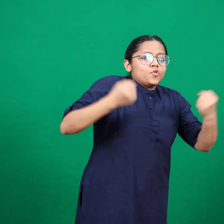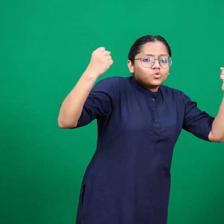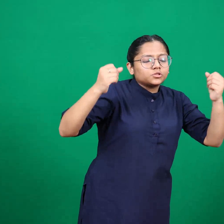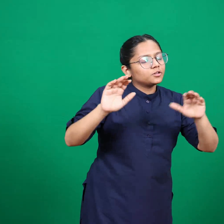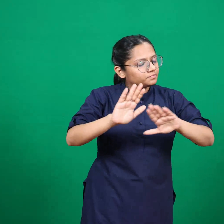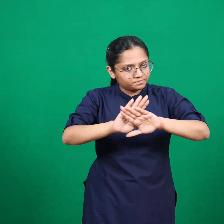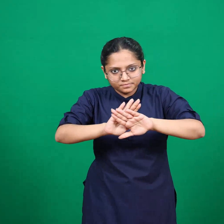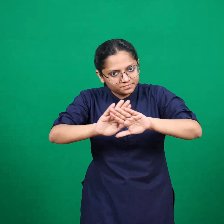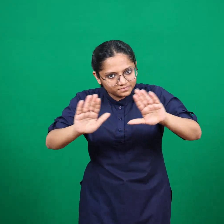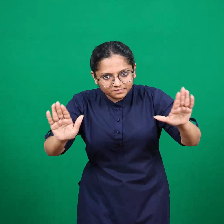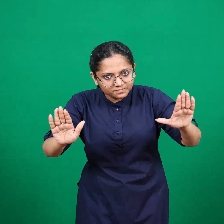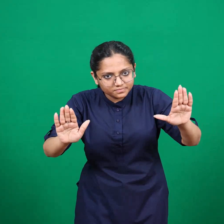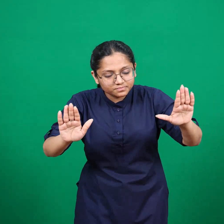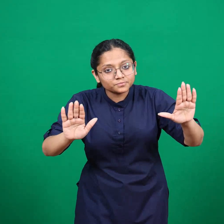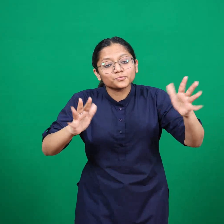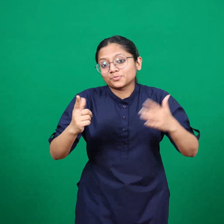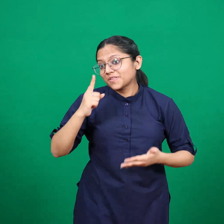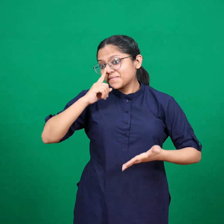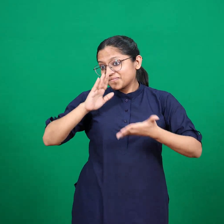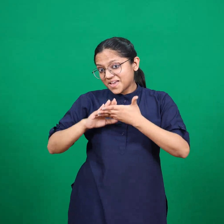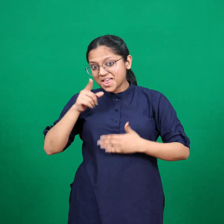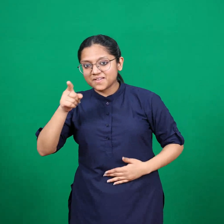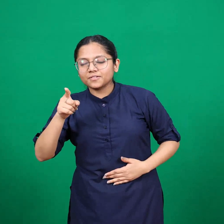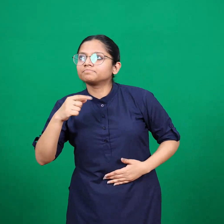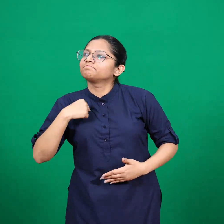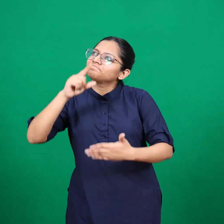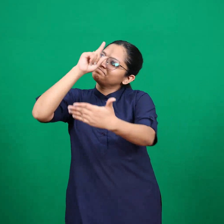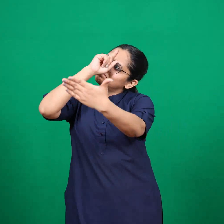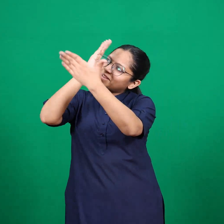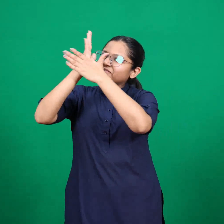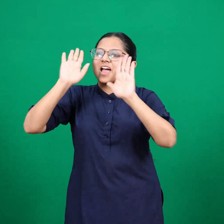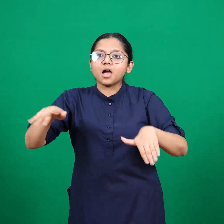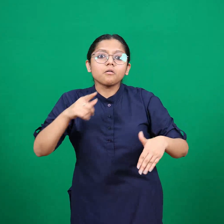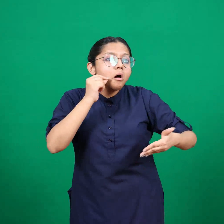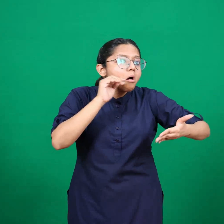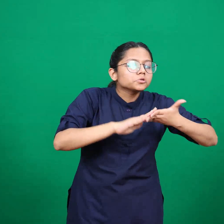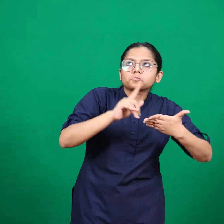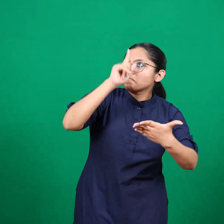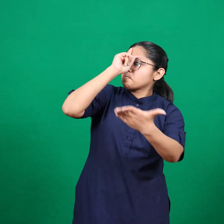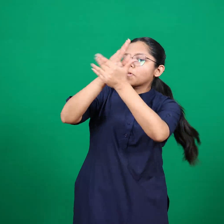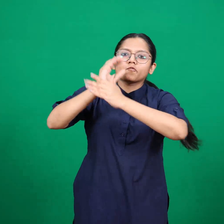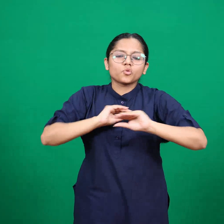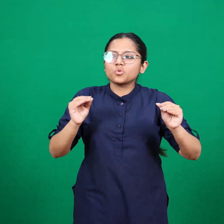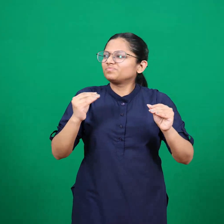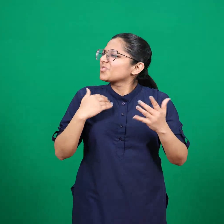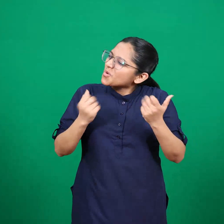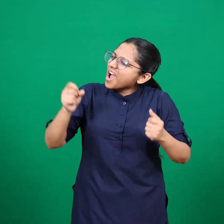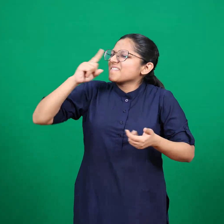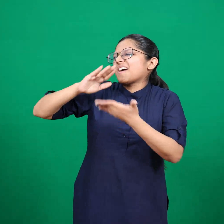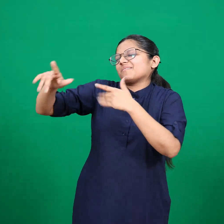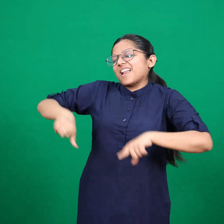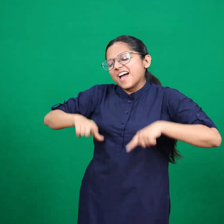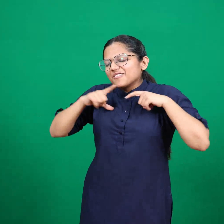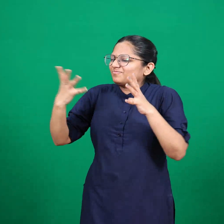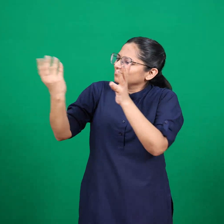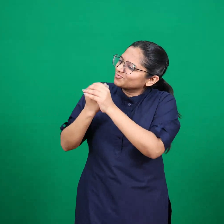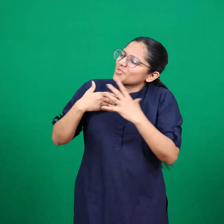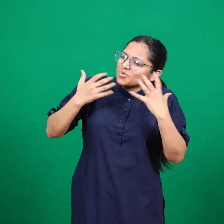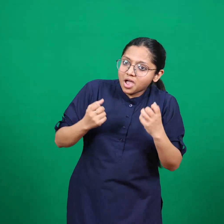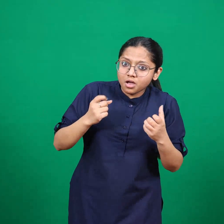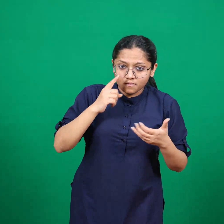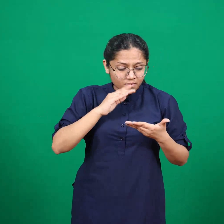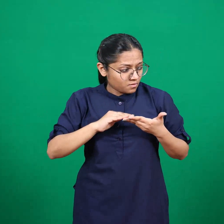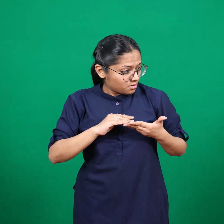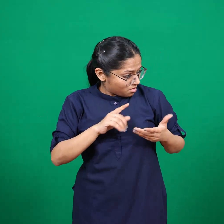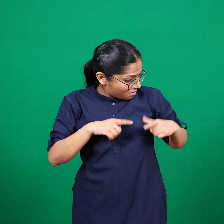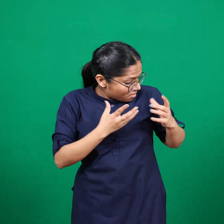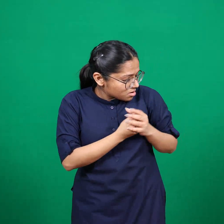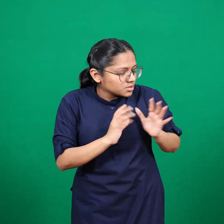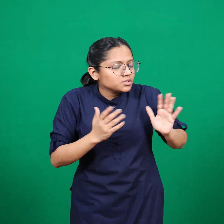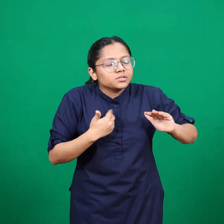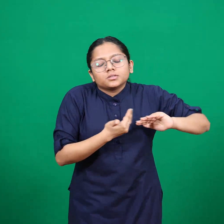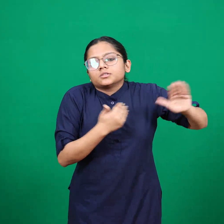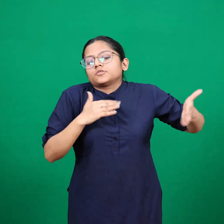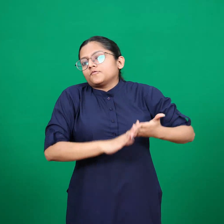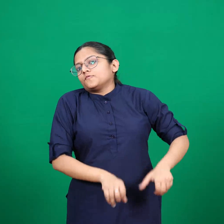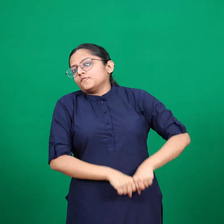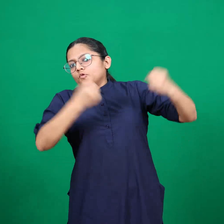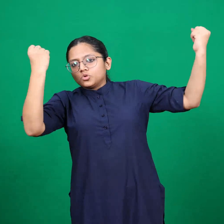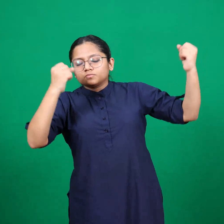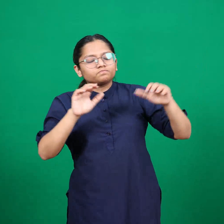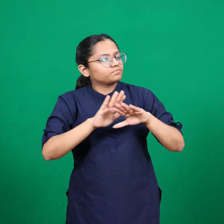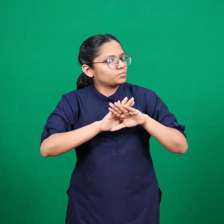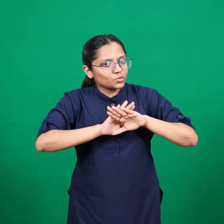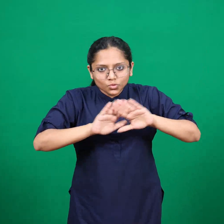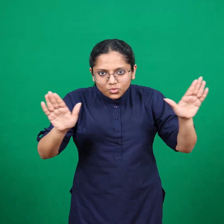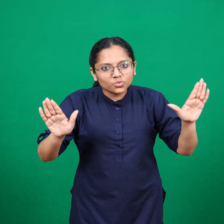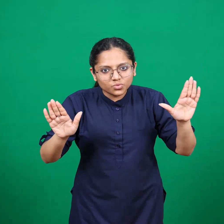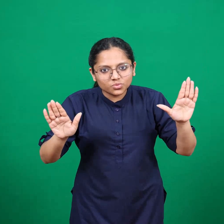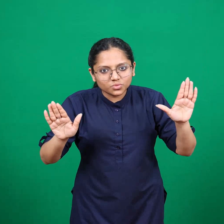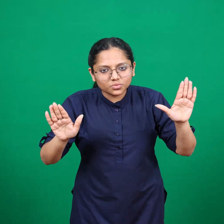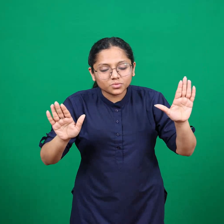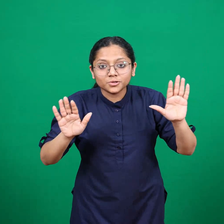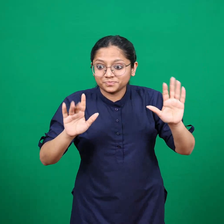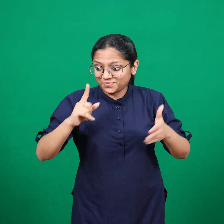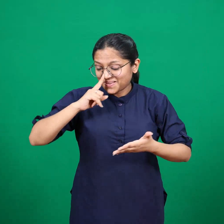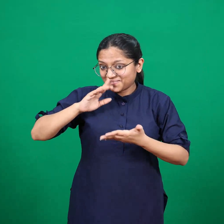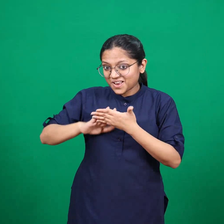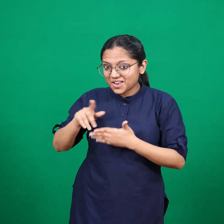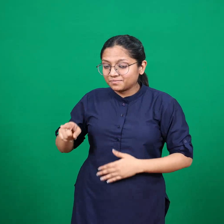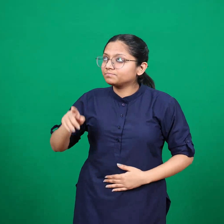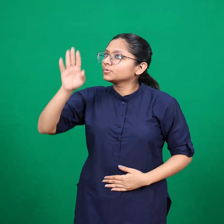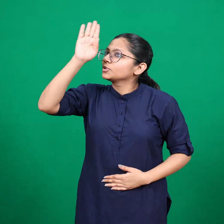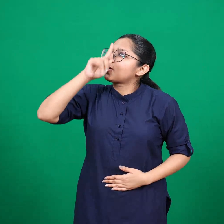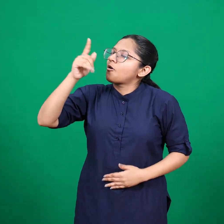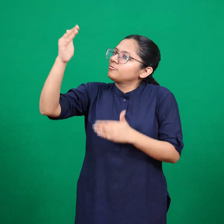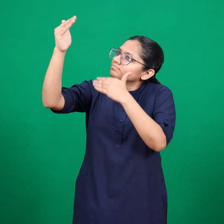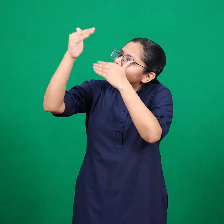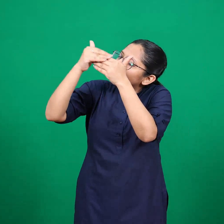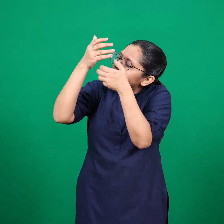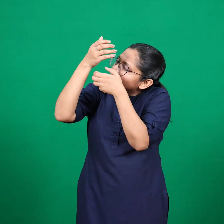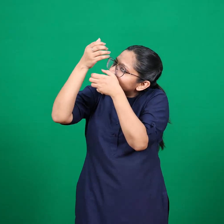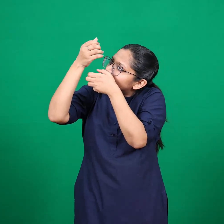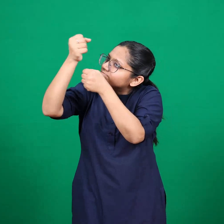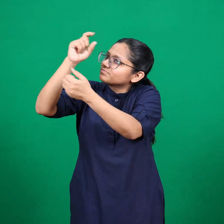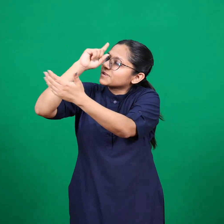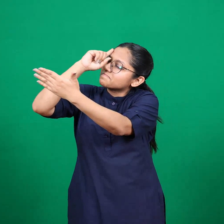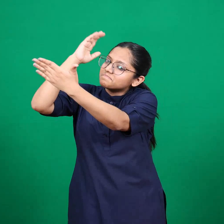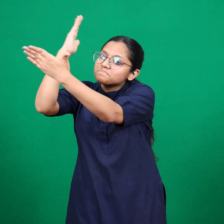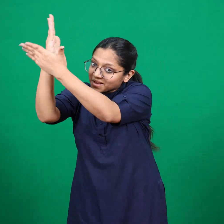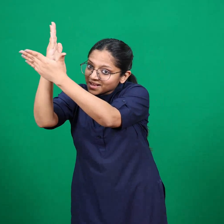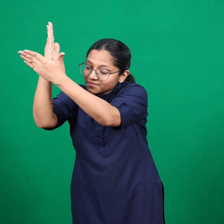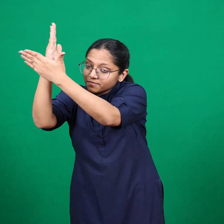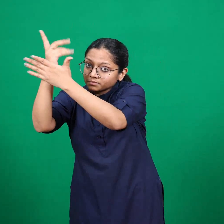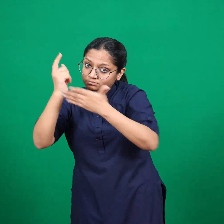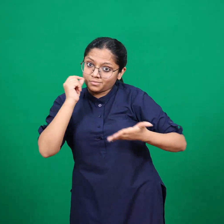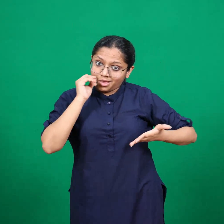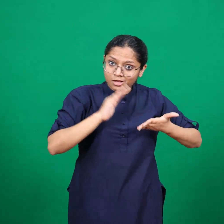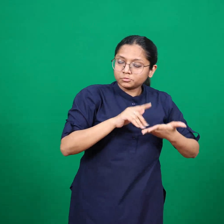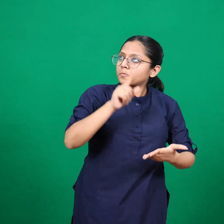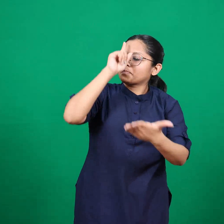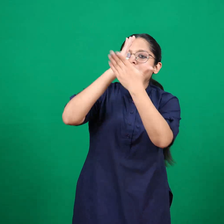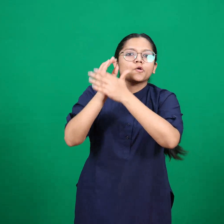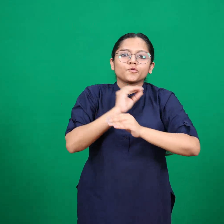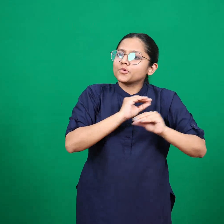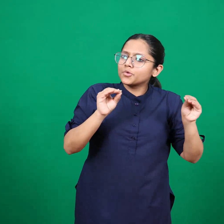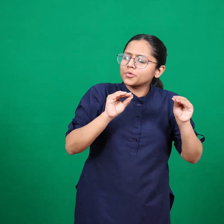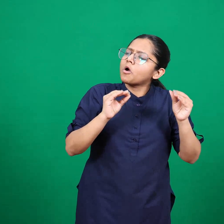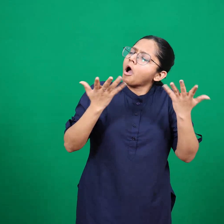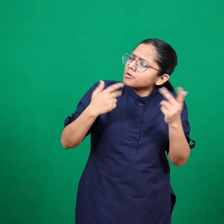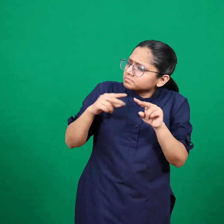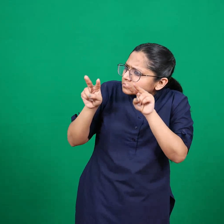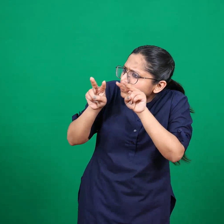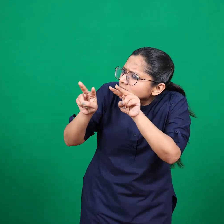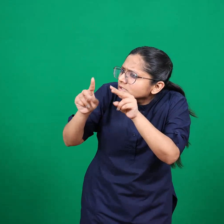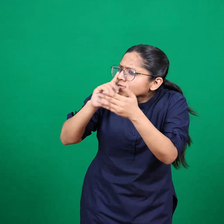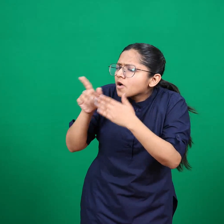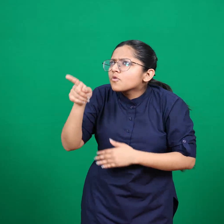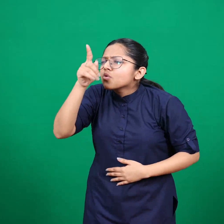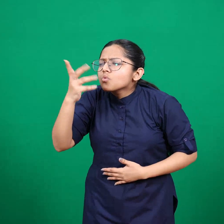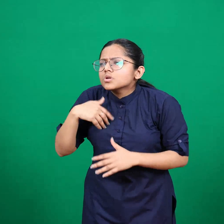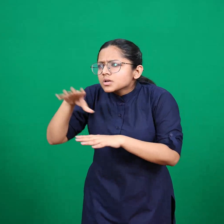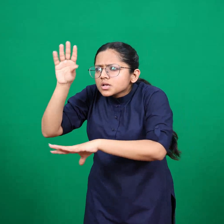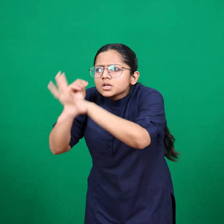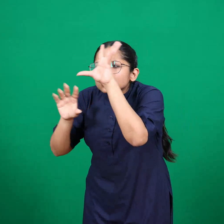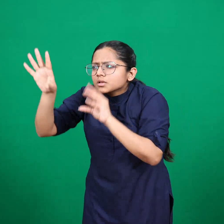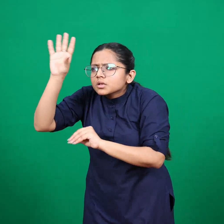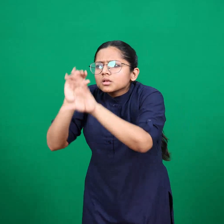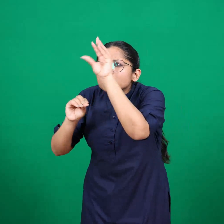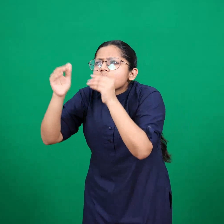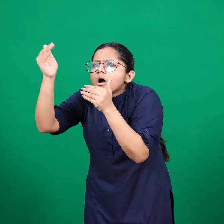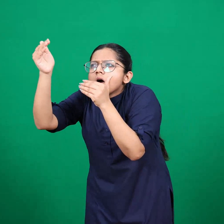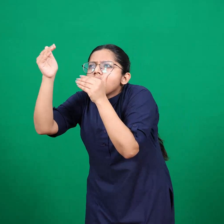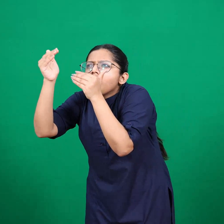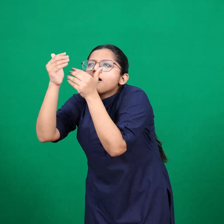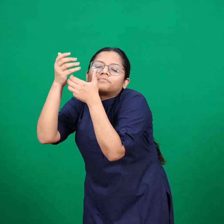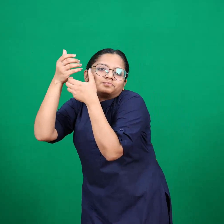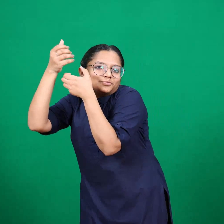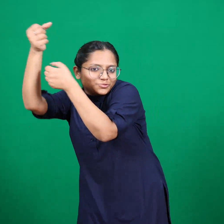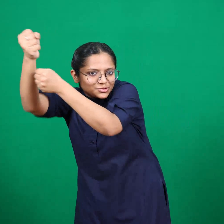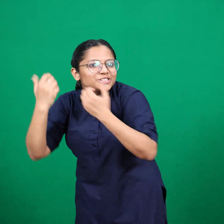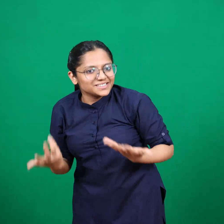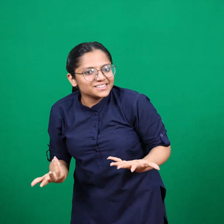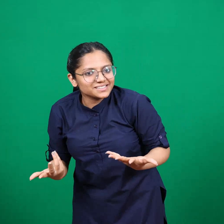And if a woman has an unbelieving husband and he is willing to live with her, she must not divorce him.